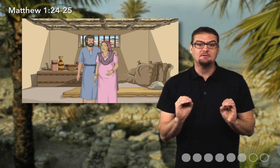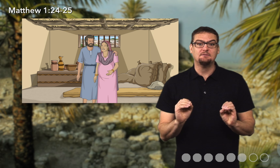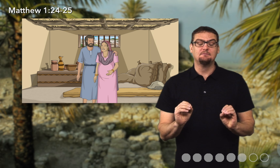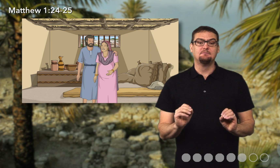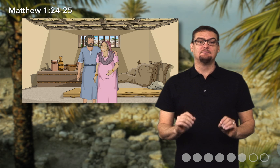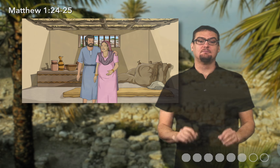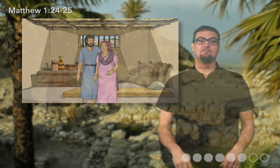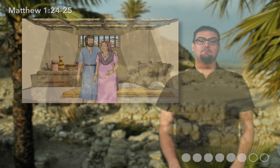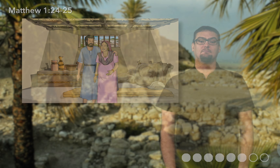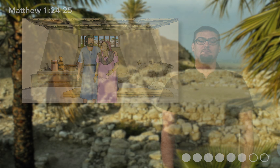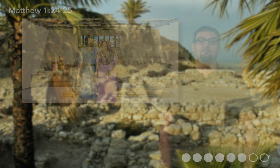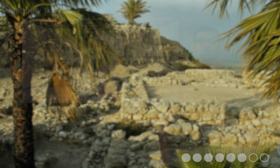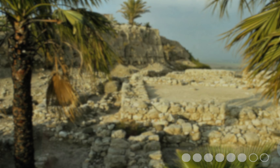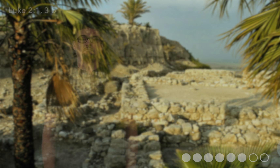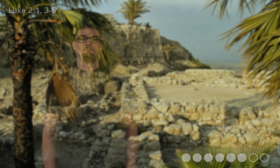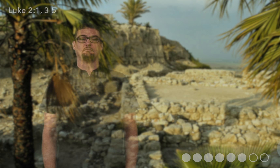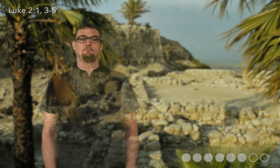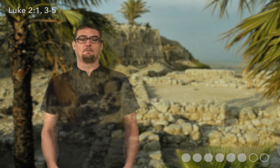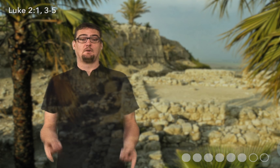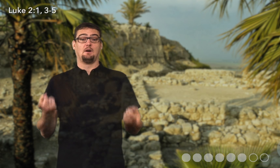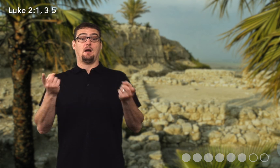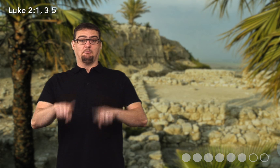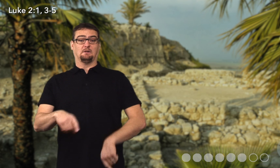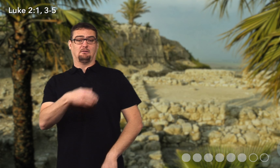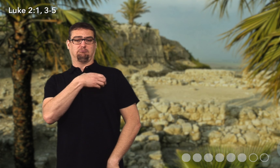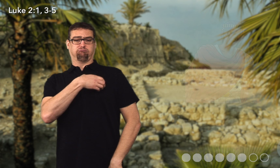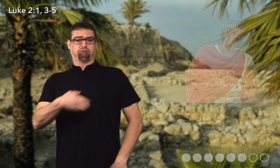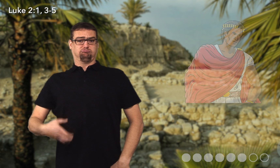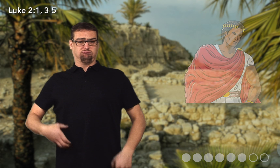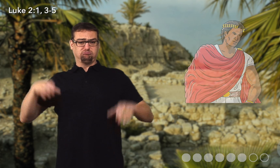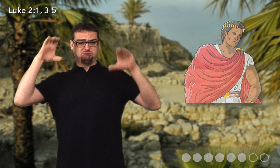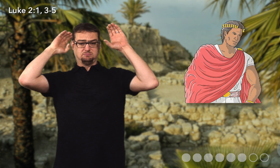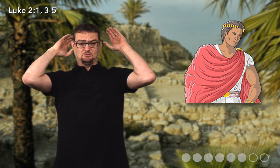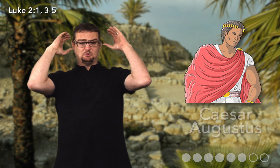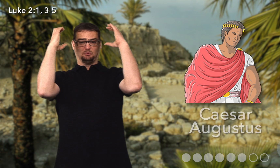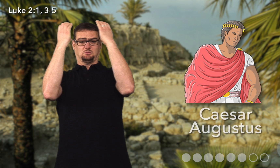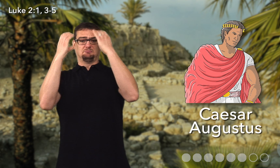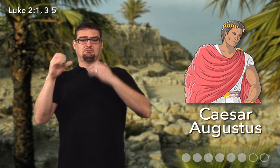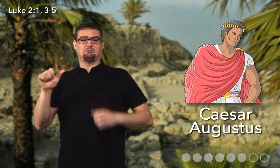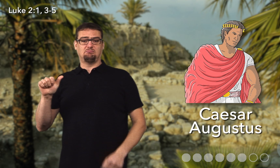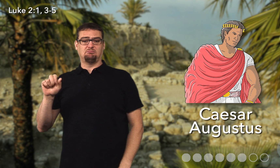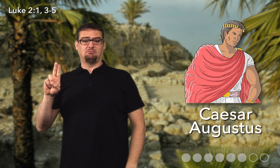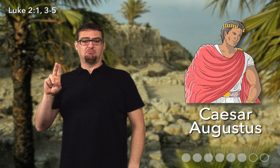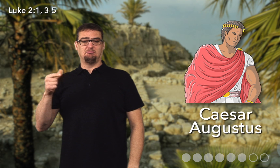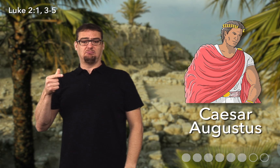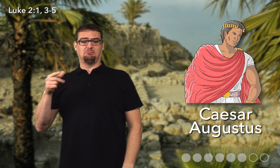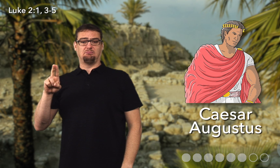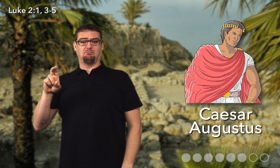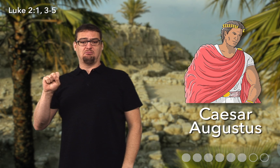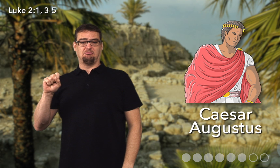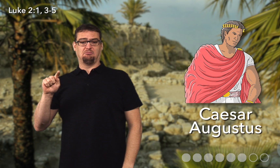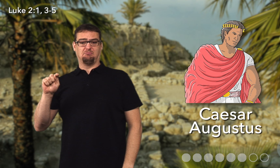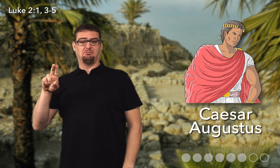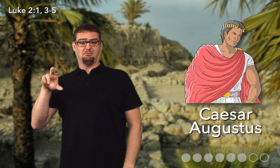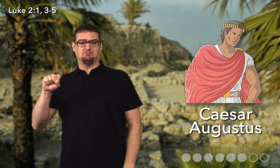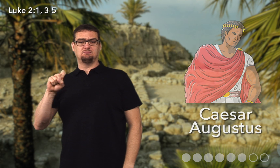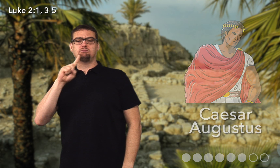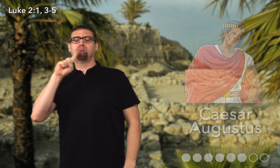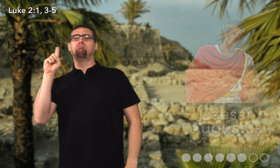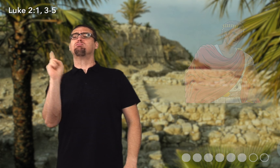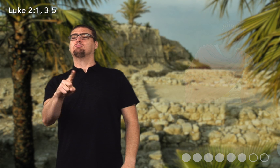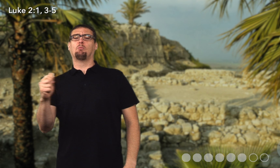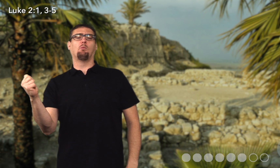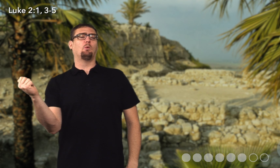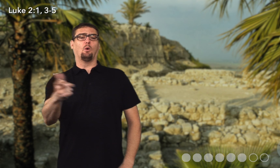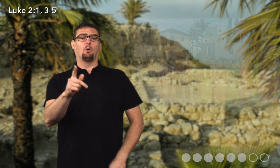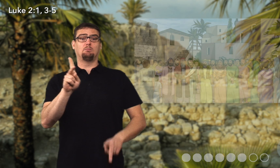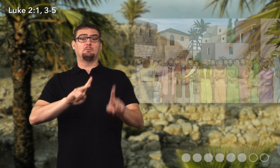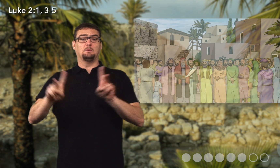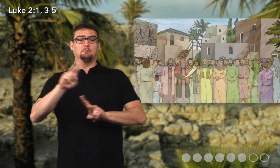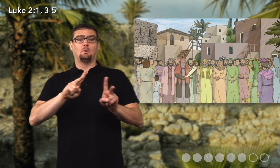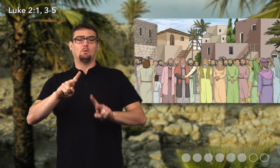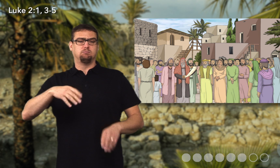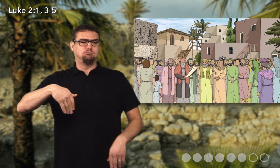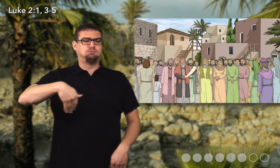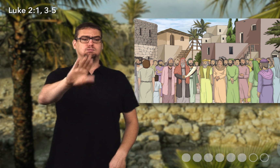Now in those days a decree went out from Caesar Augustus that a census should be taken of the whole empire.